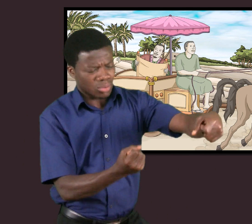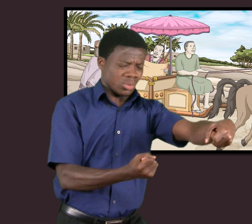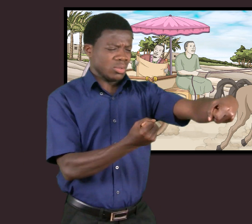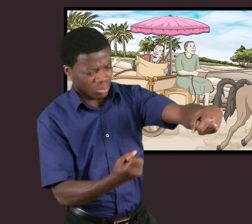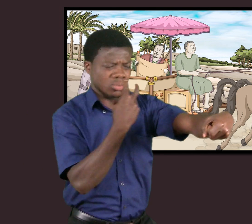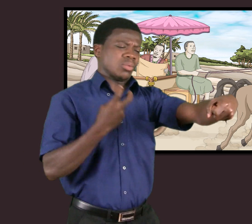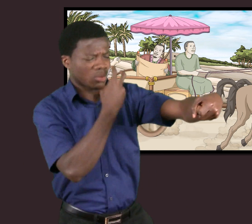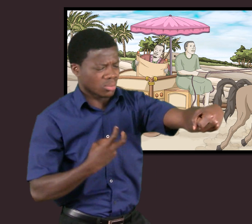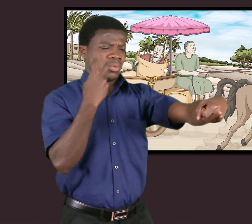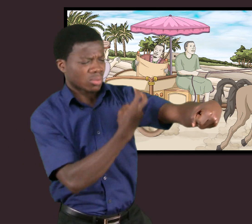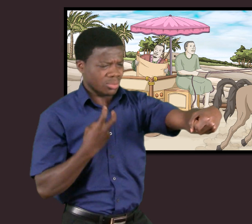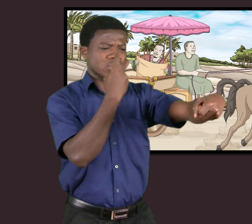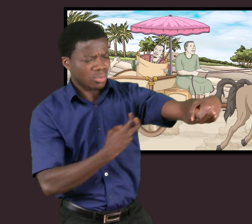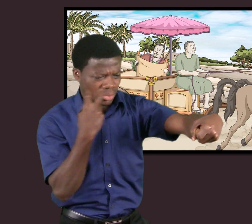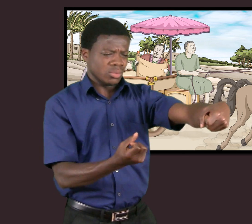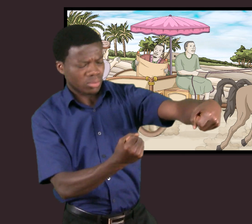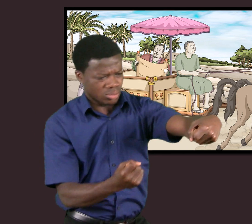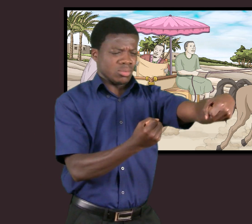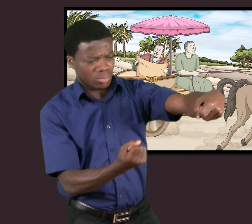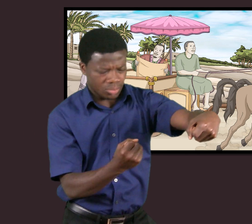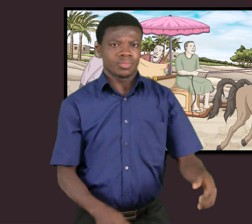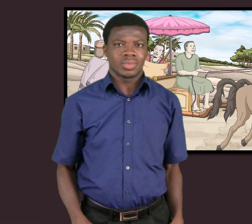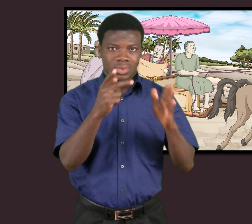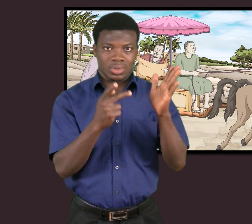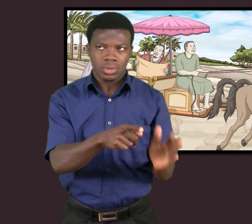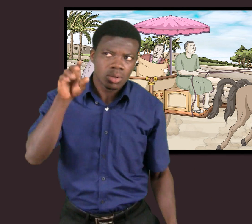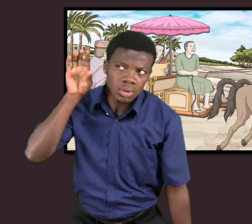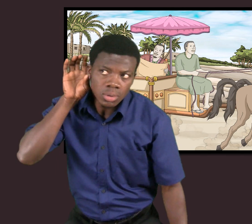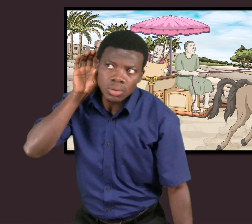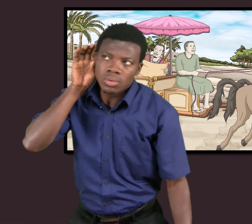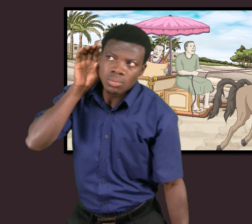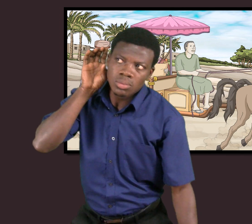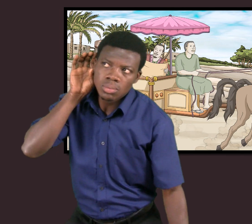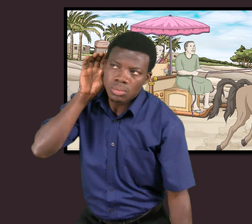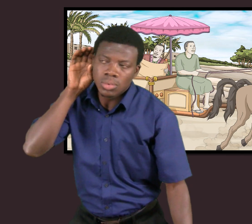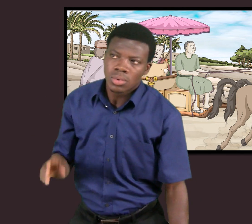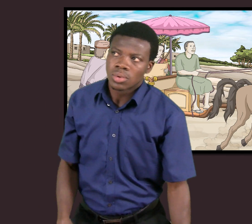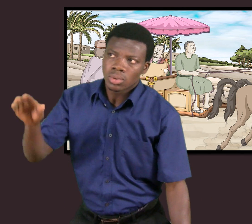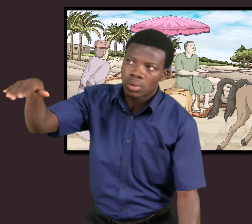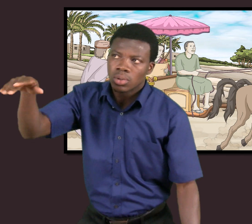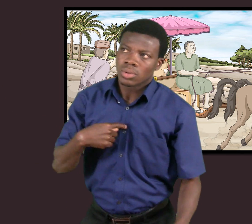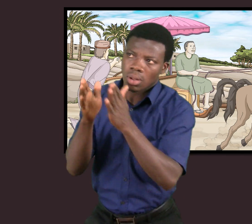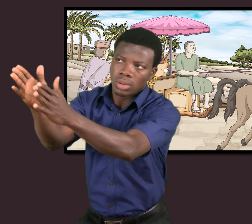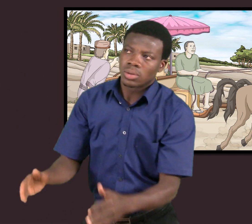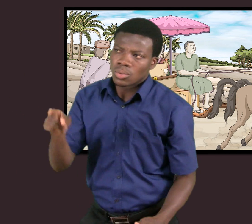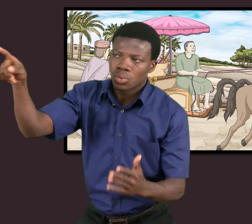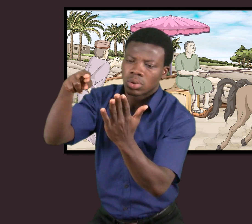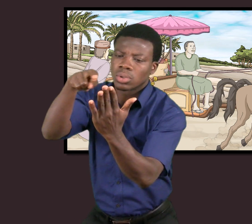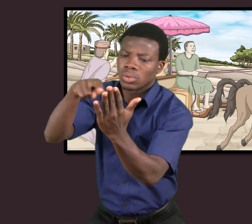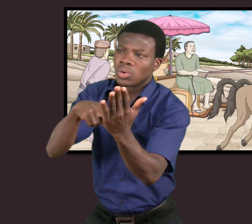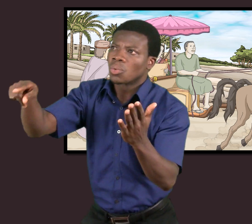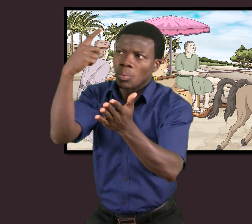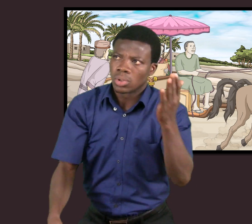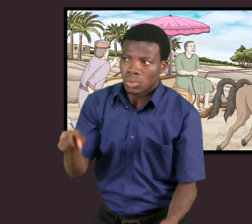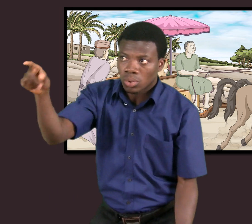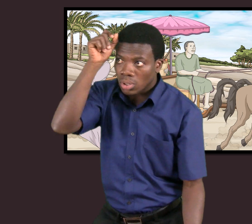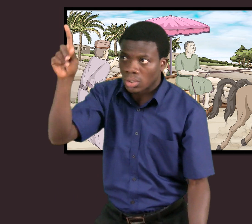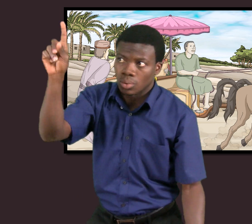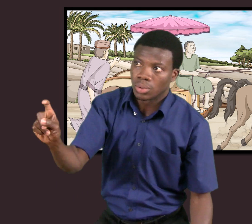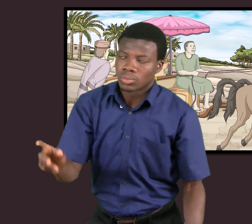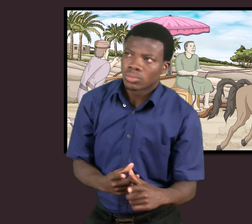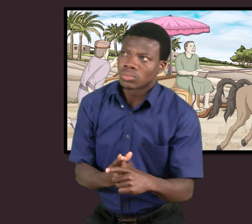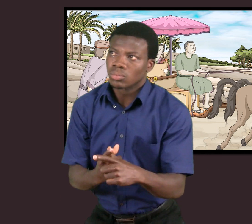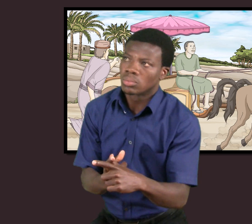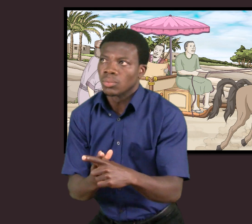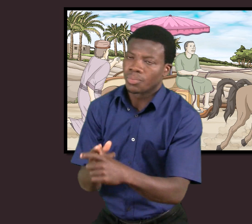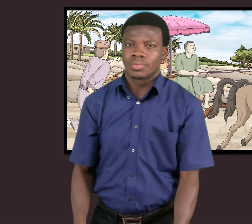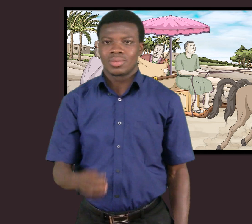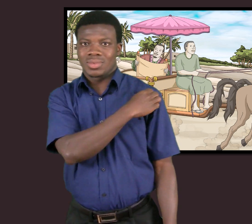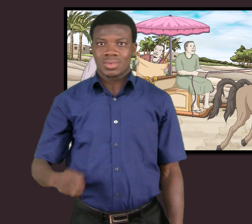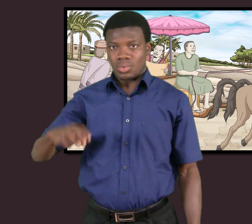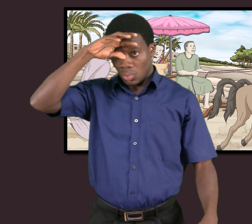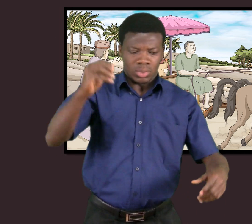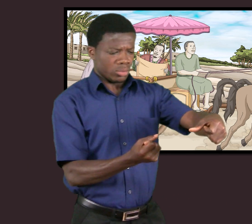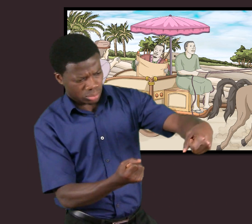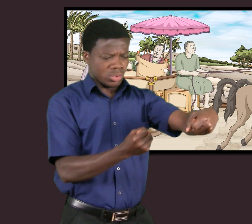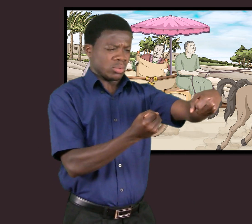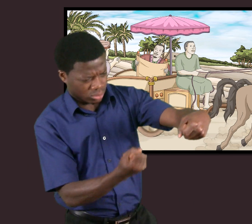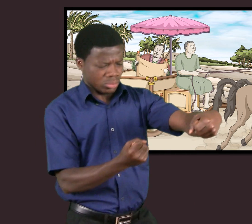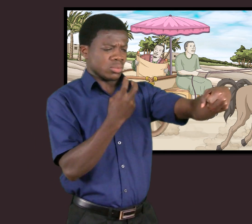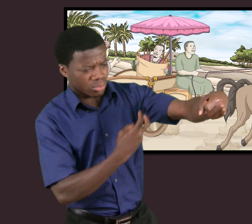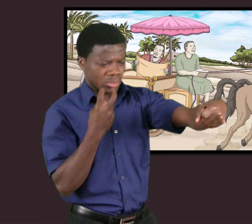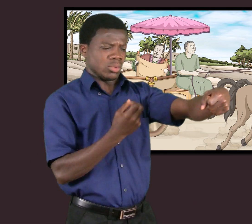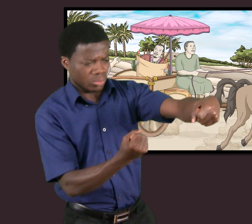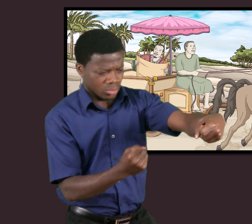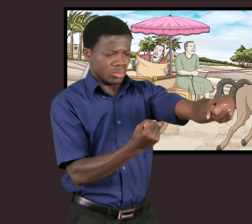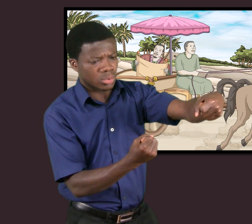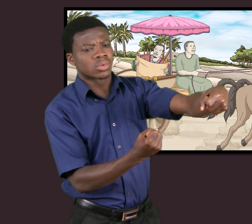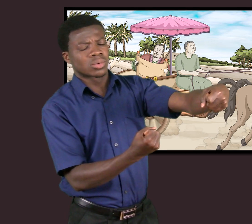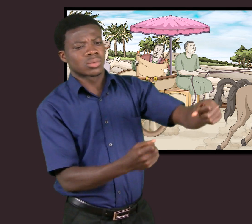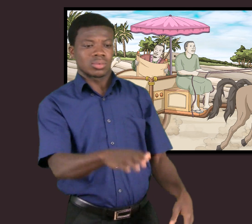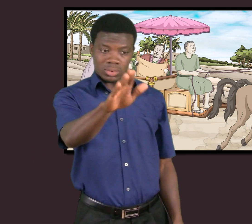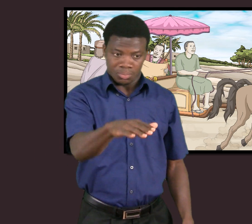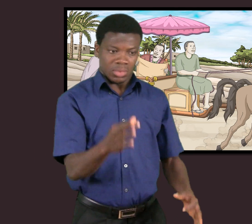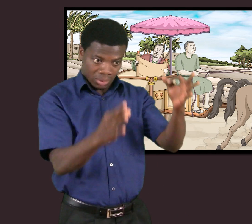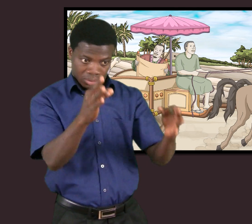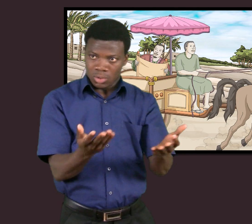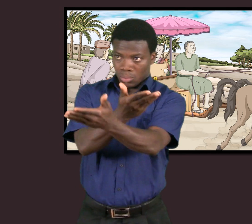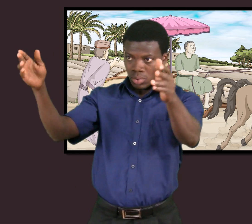“Do you understand what you are reading?” Philip asked.